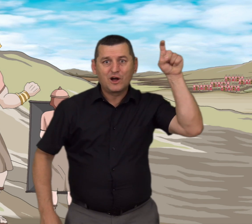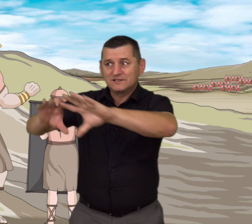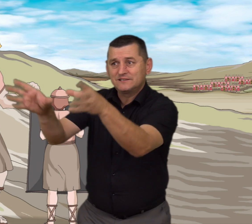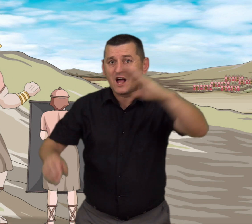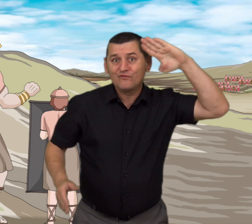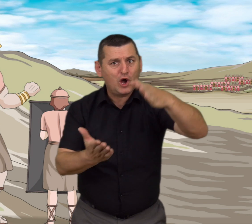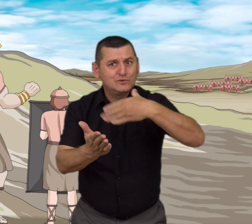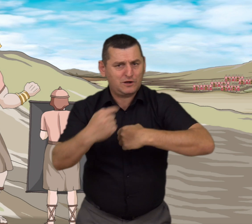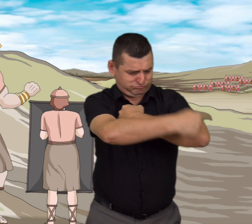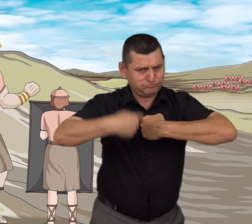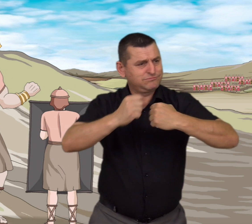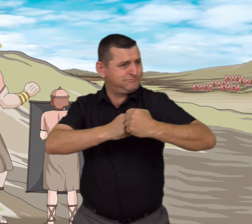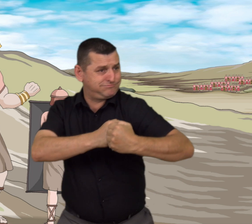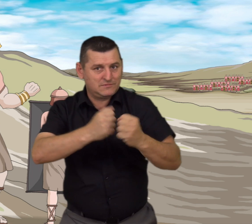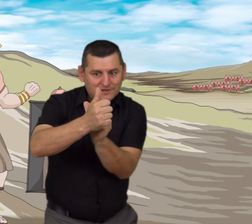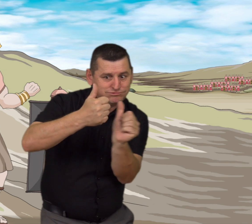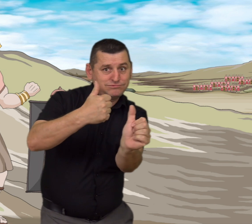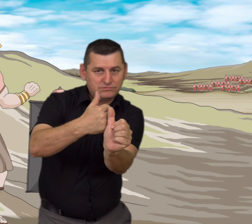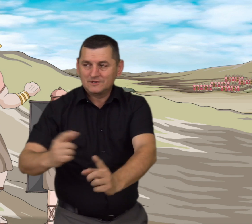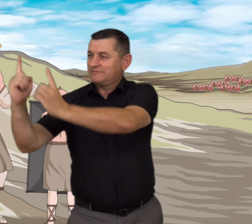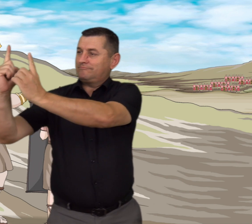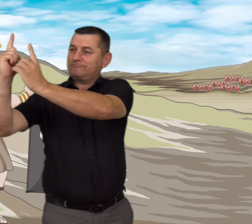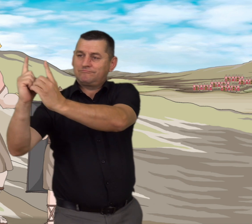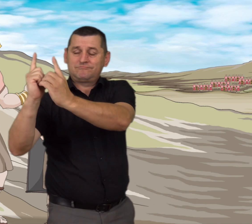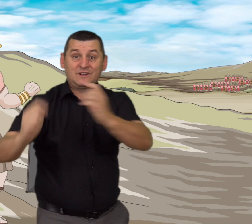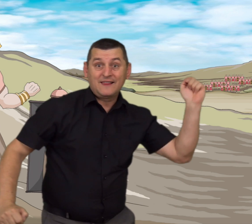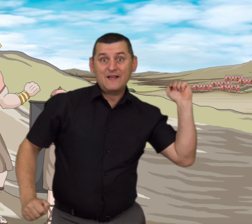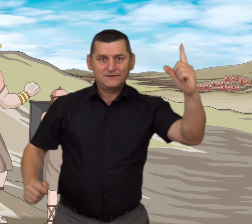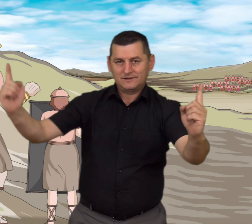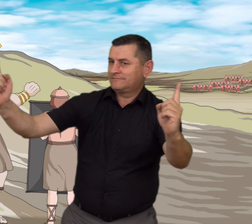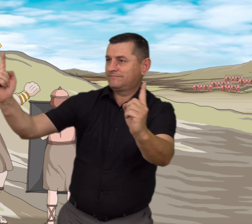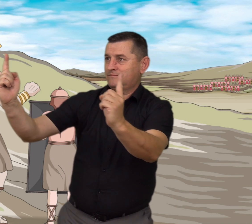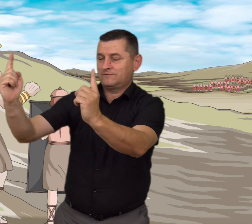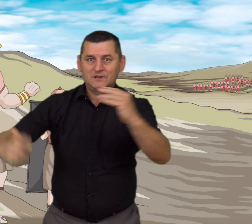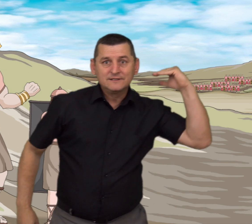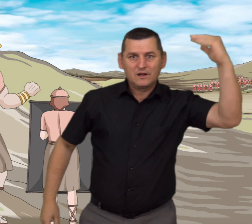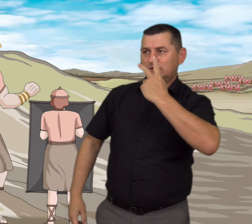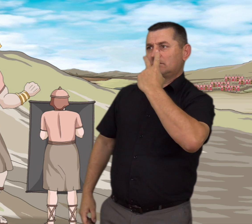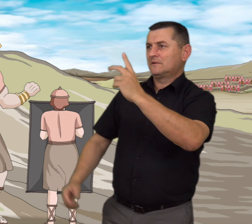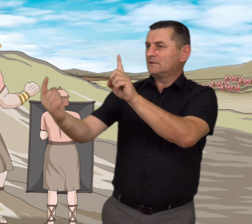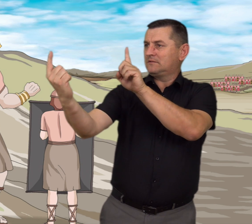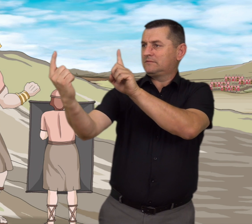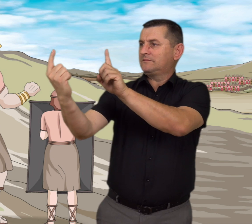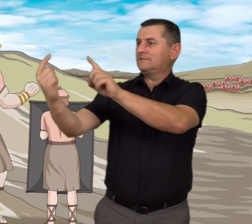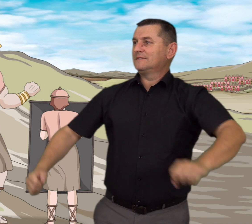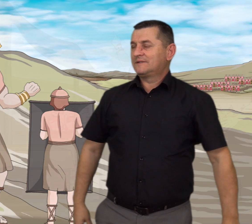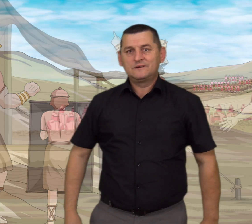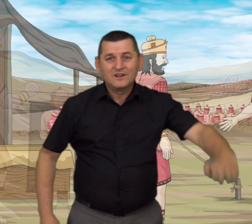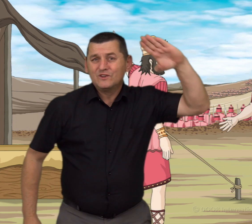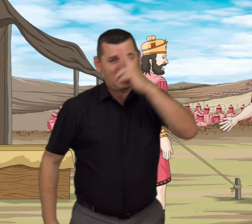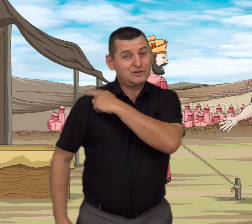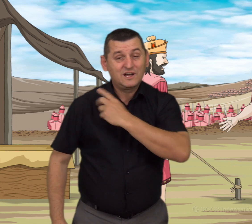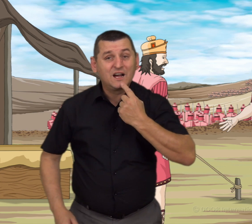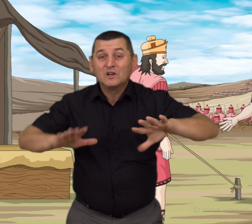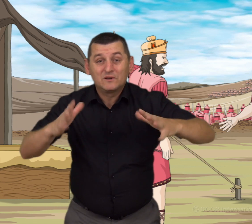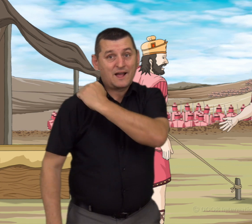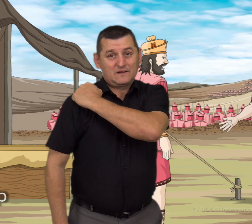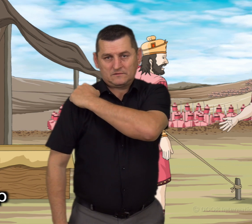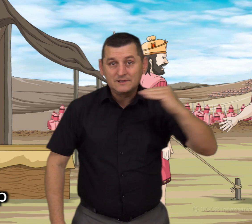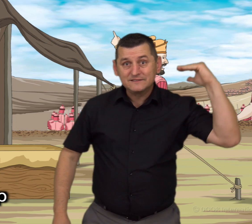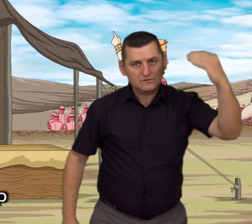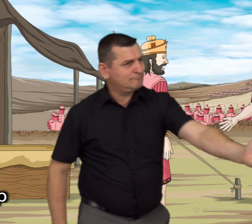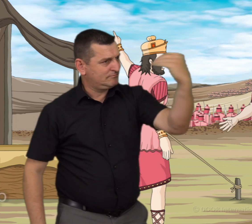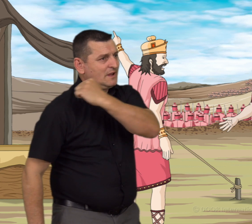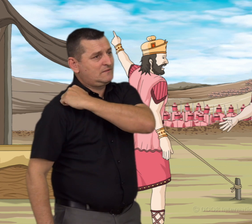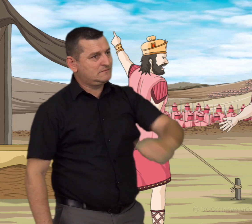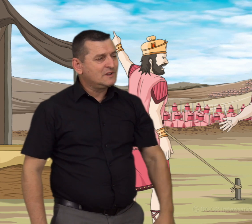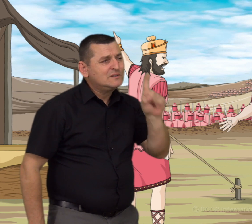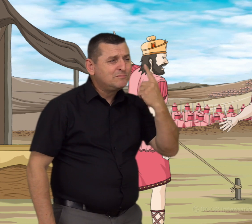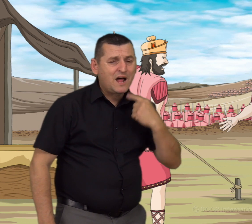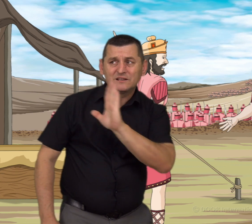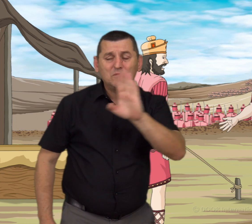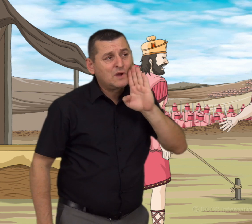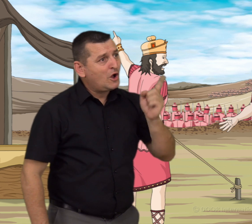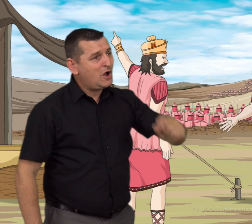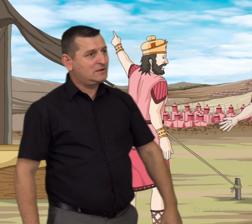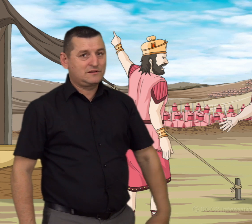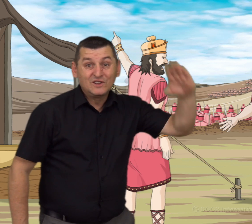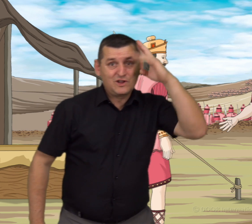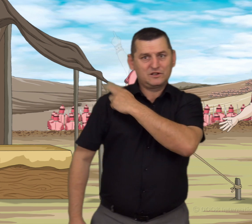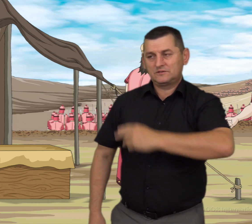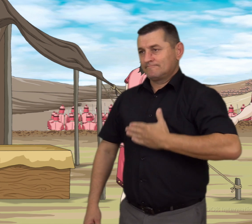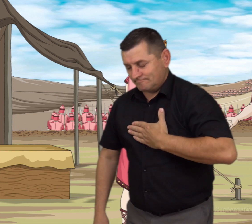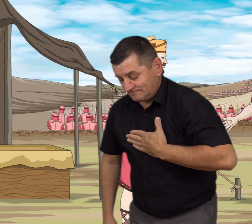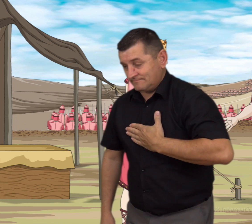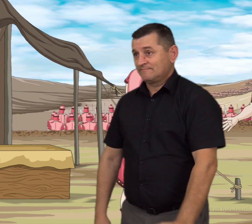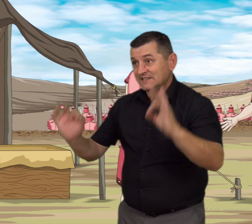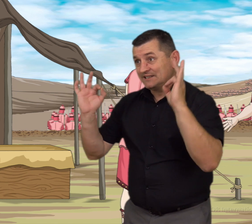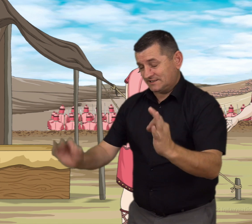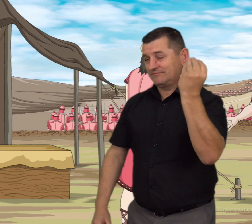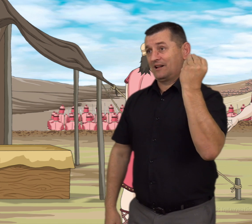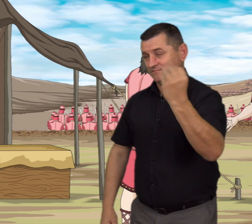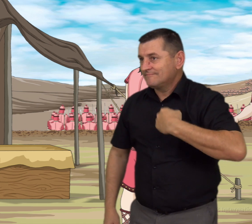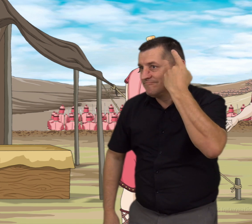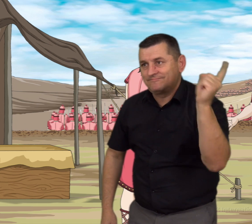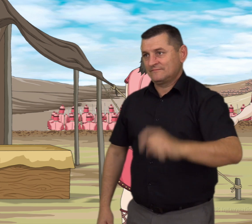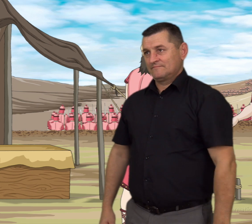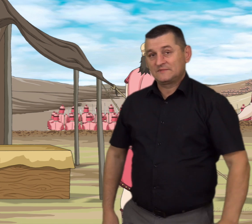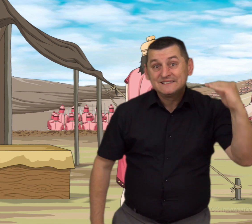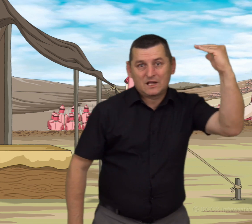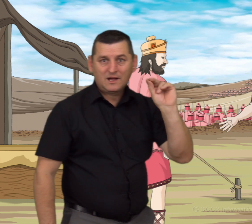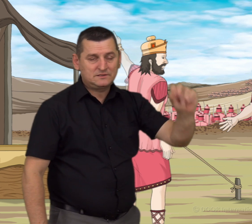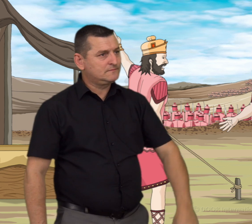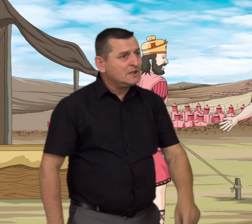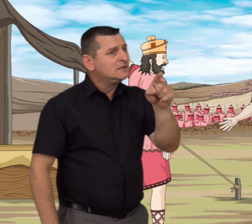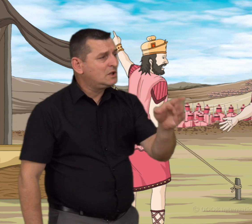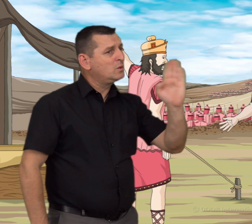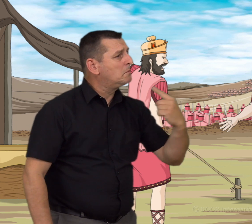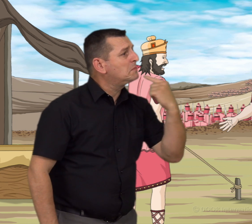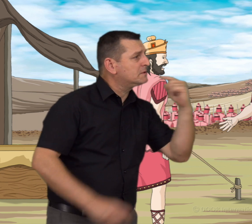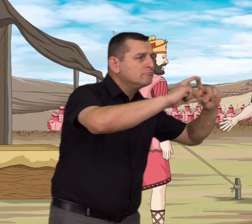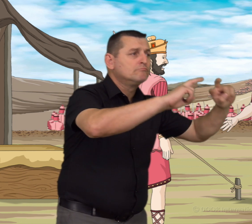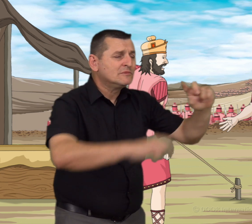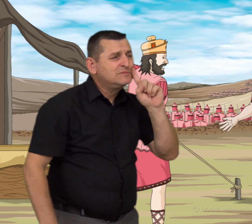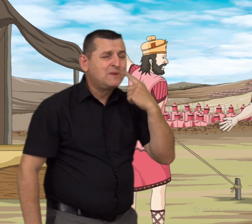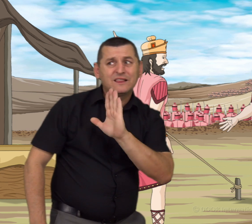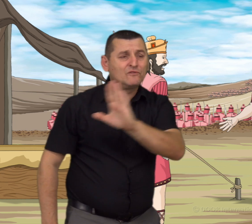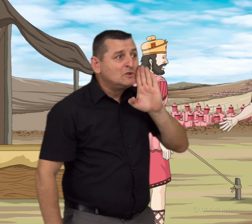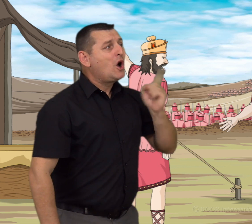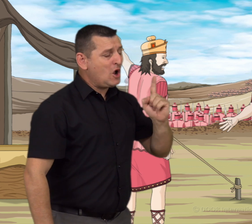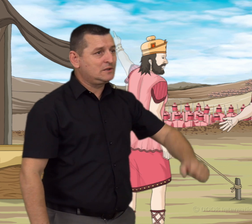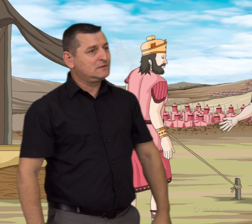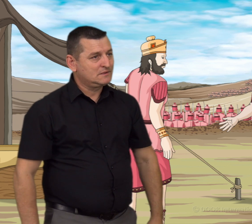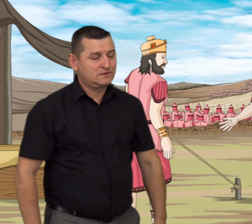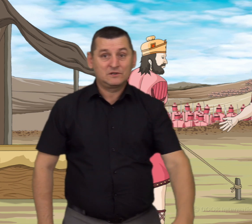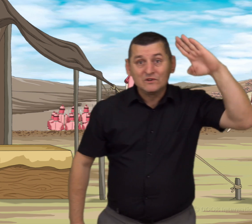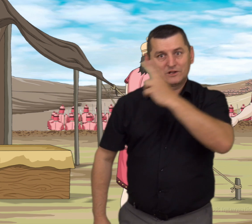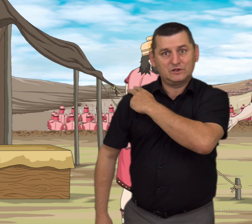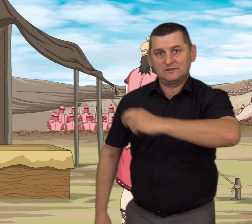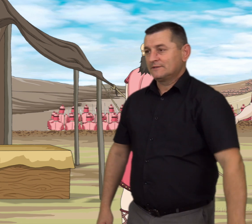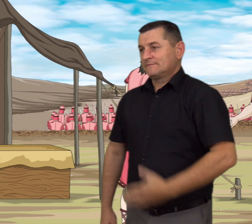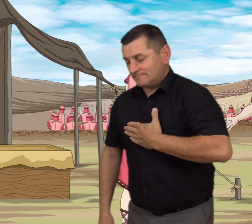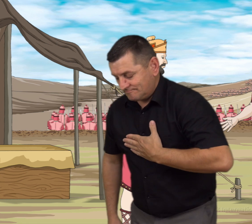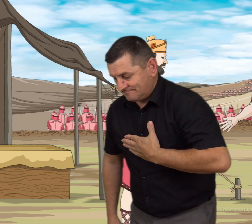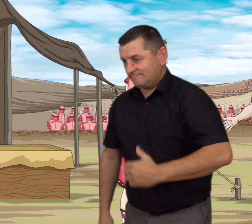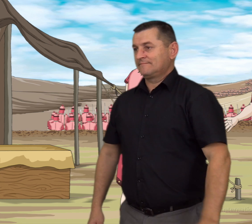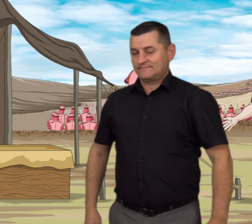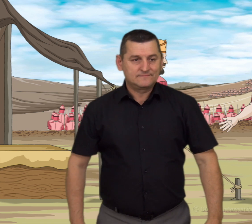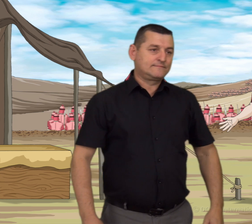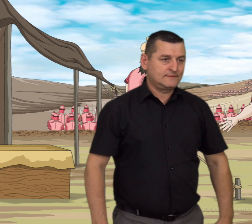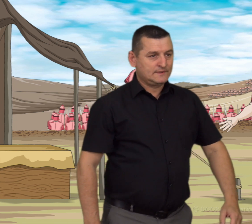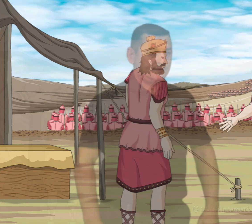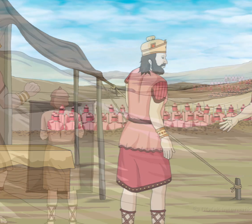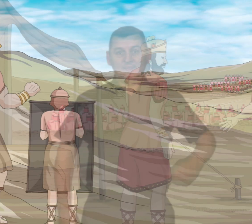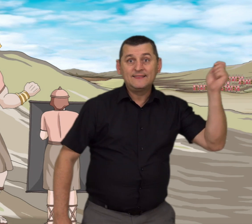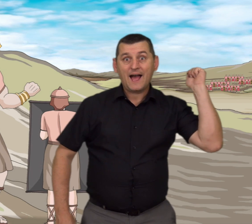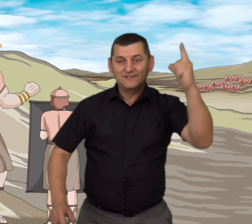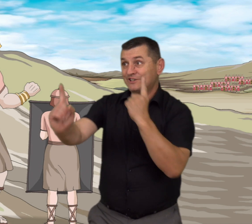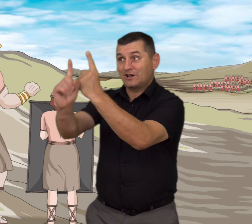Now the Philistine came closer and closer to David, with his shield-bearer before him. When the Philistine looked and saw David, he despised him because he was just a boy, ruddy and handsome.